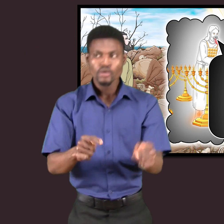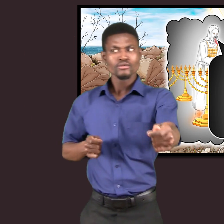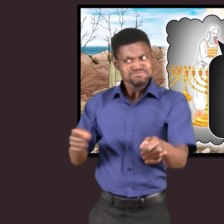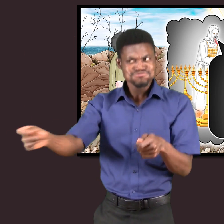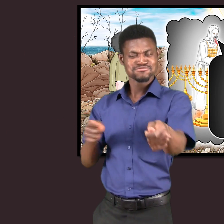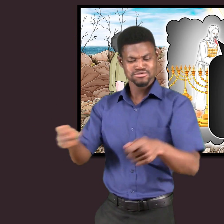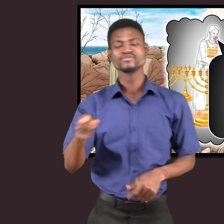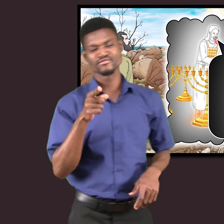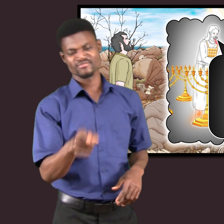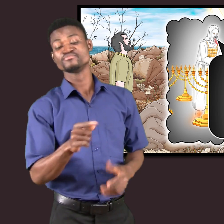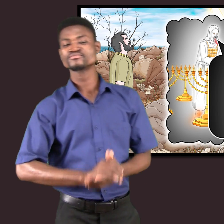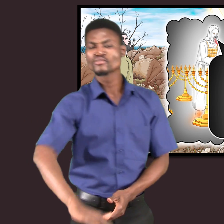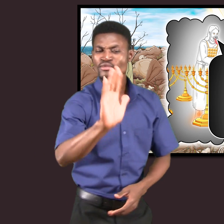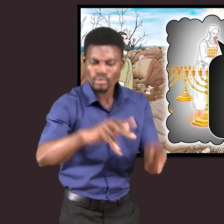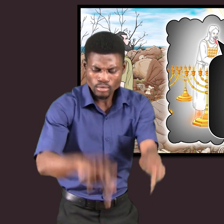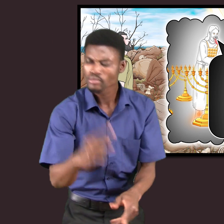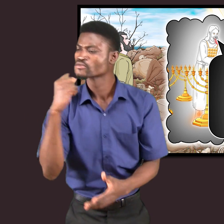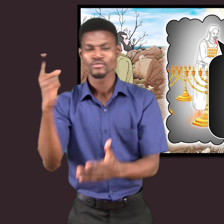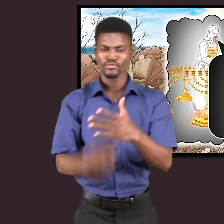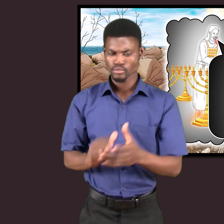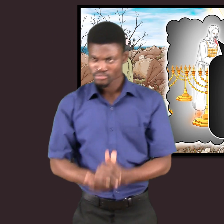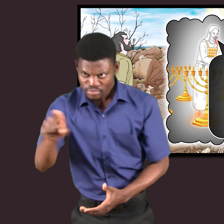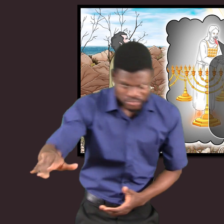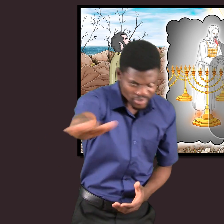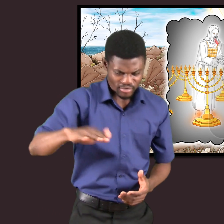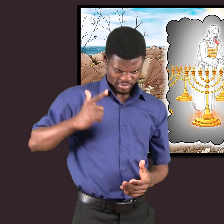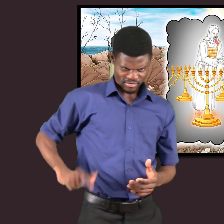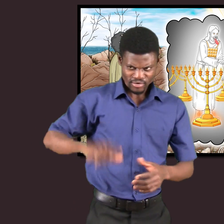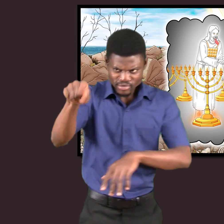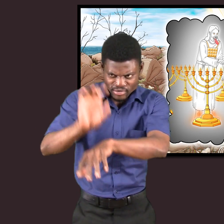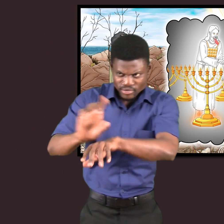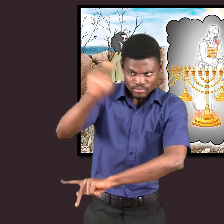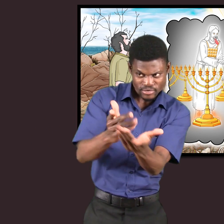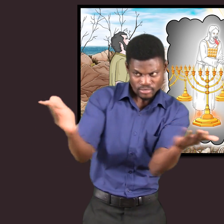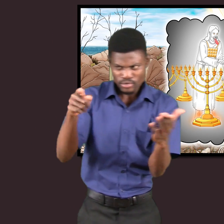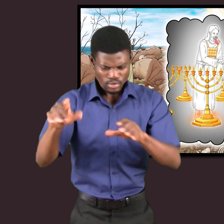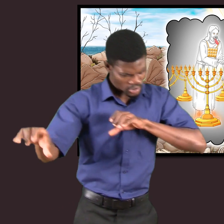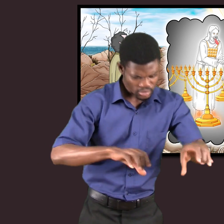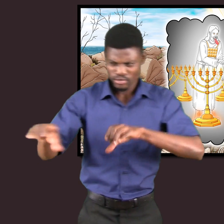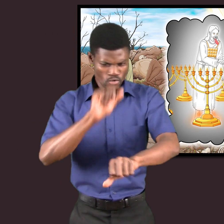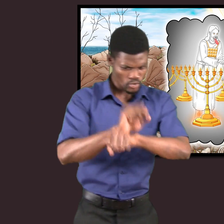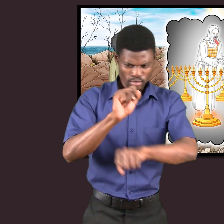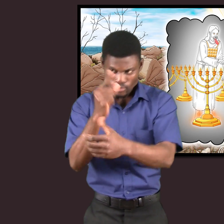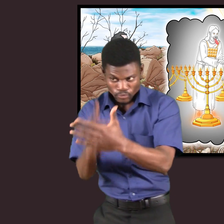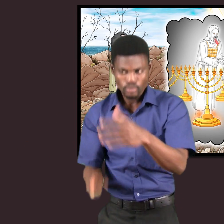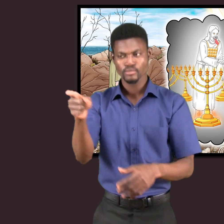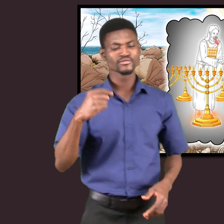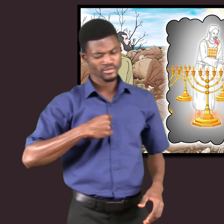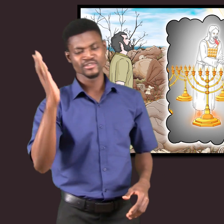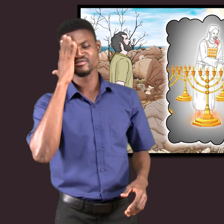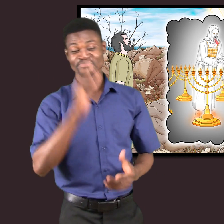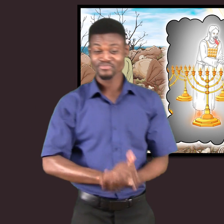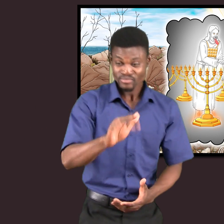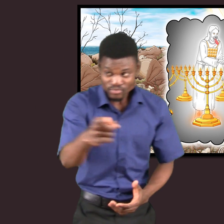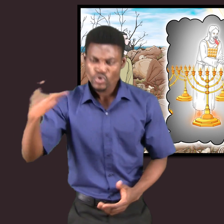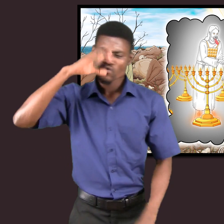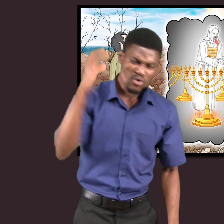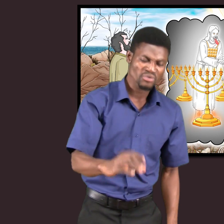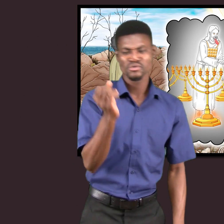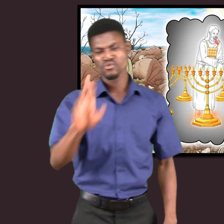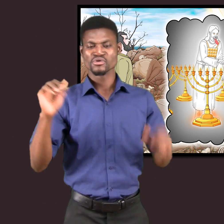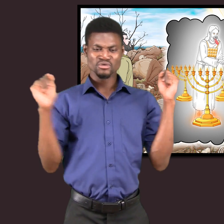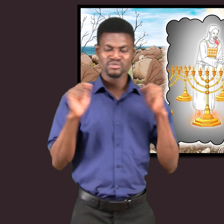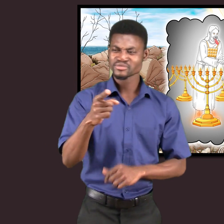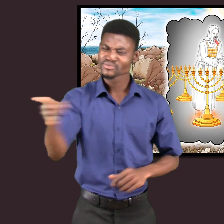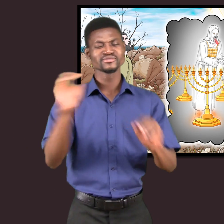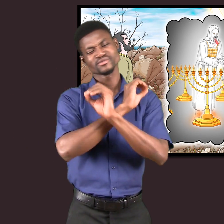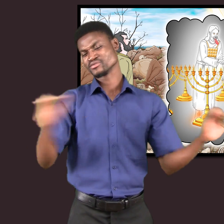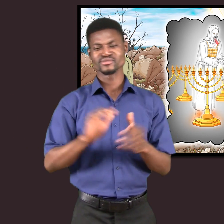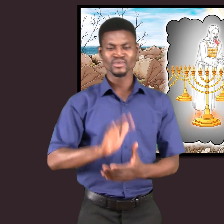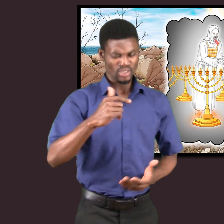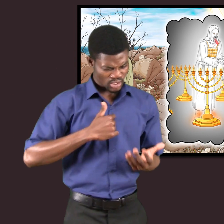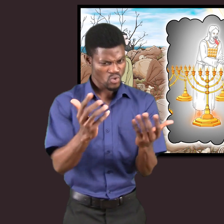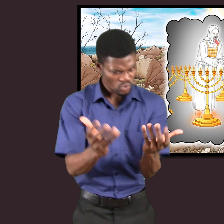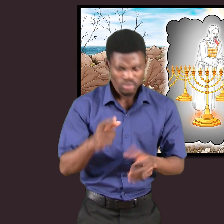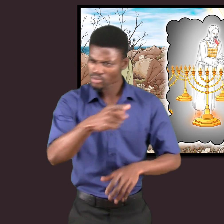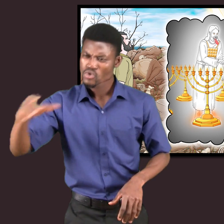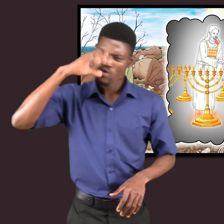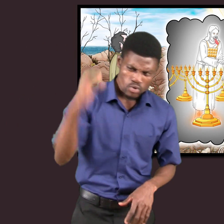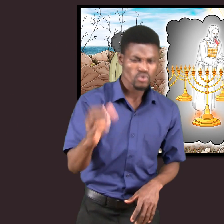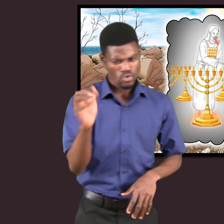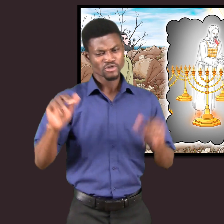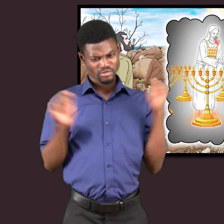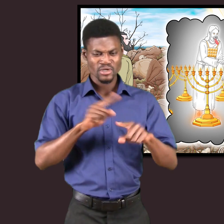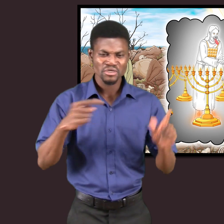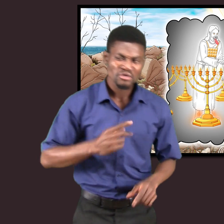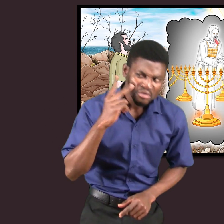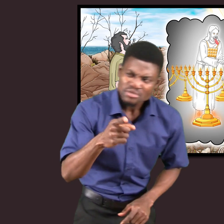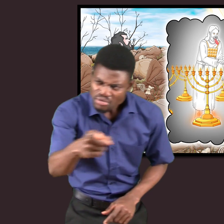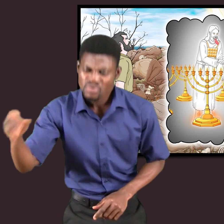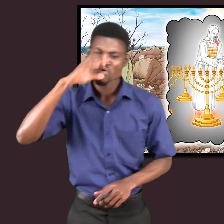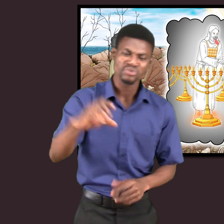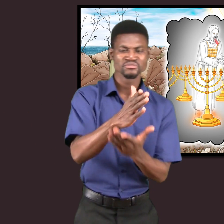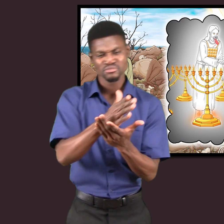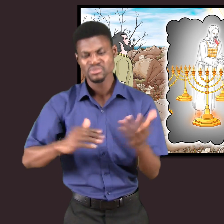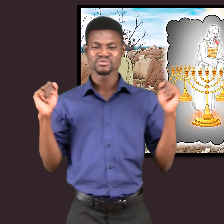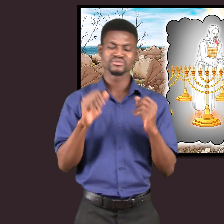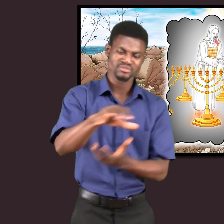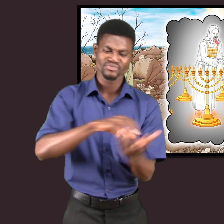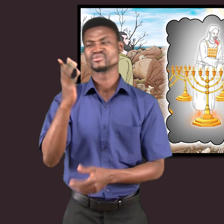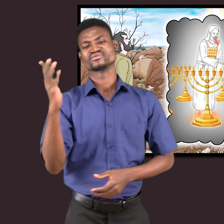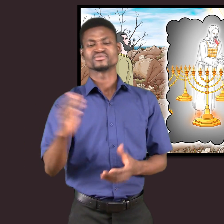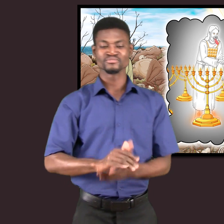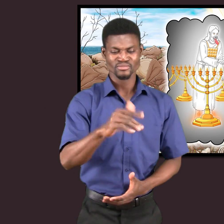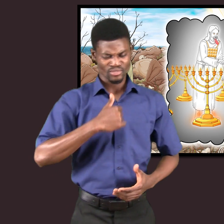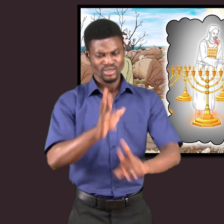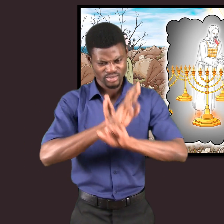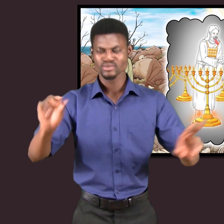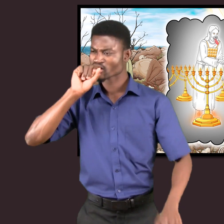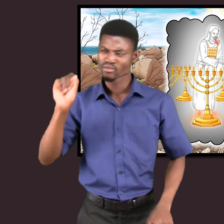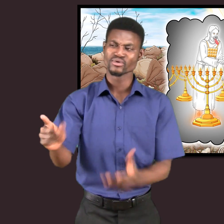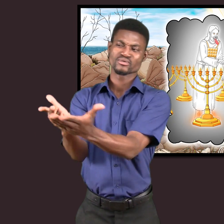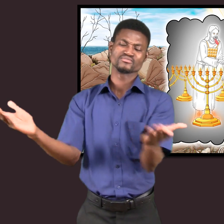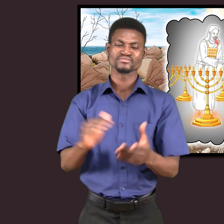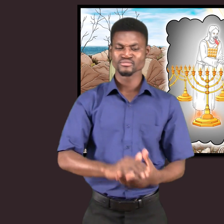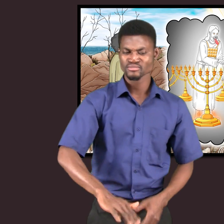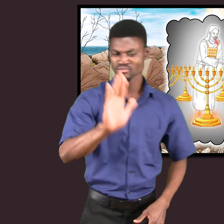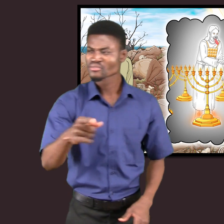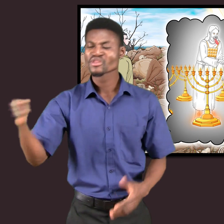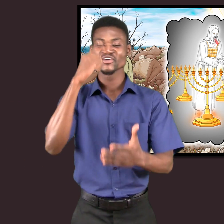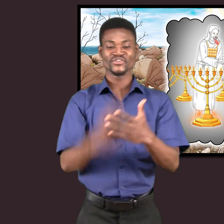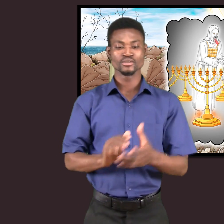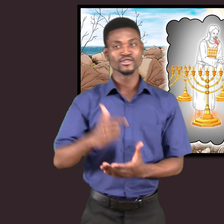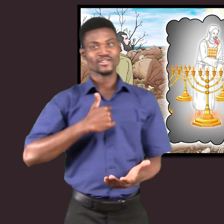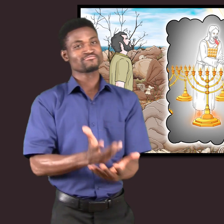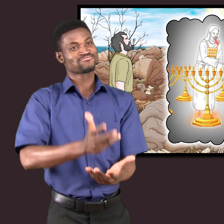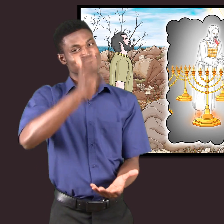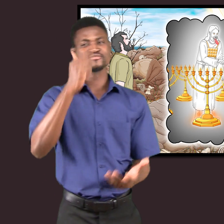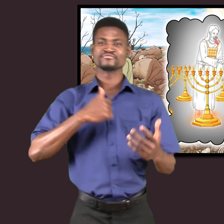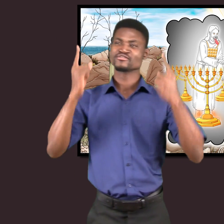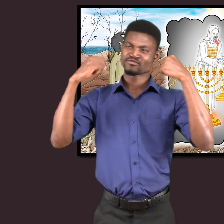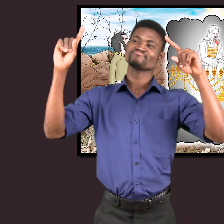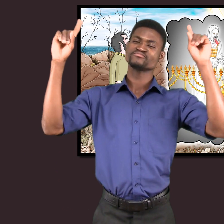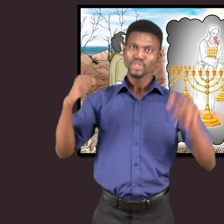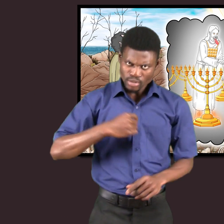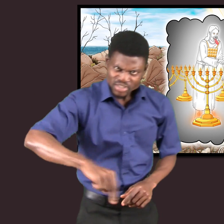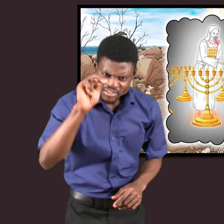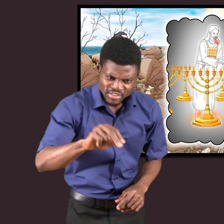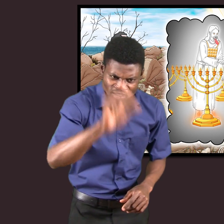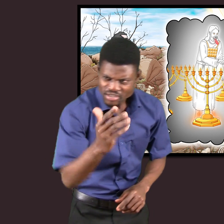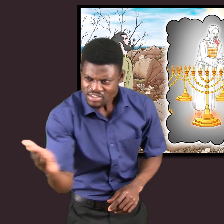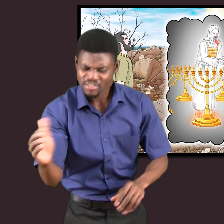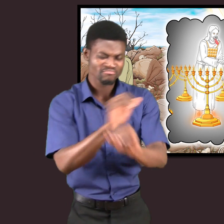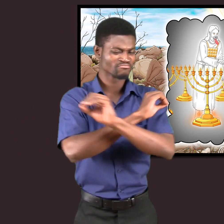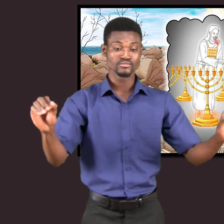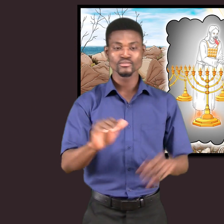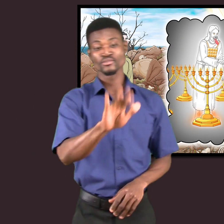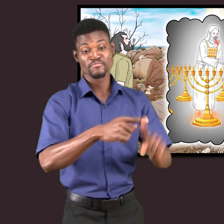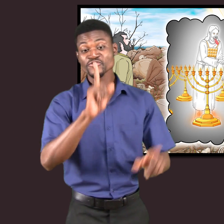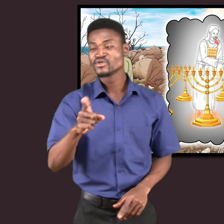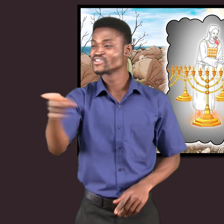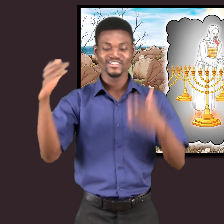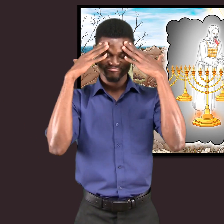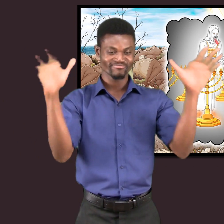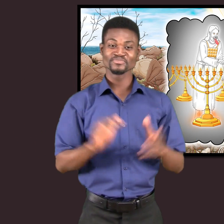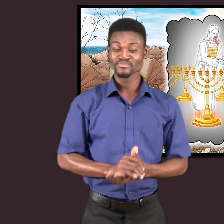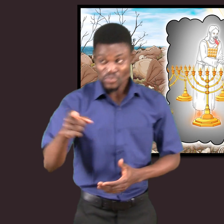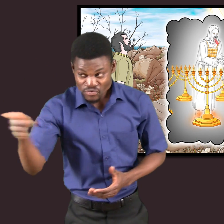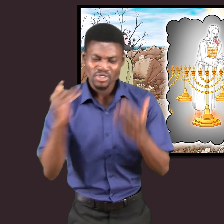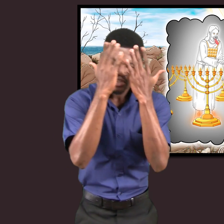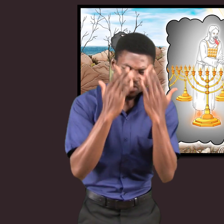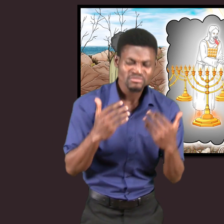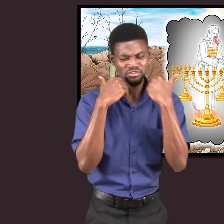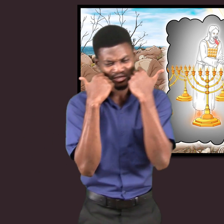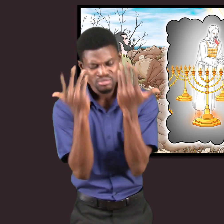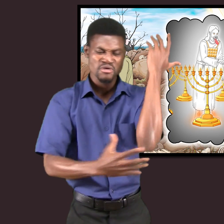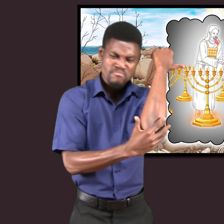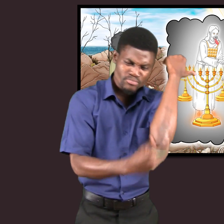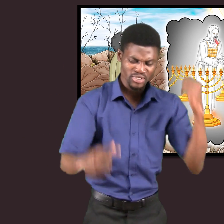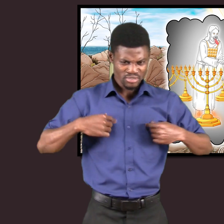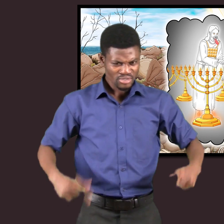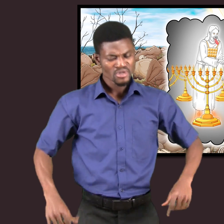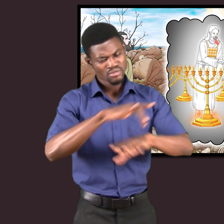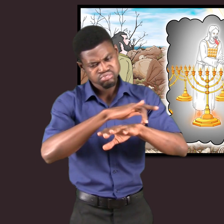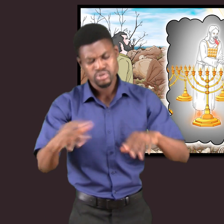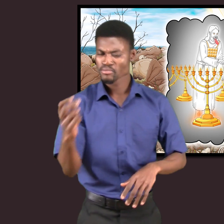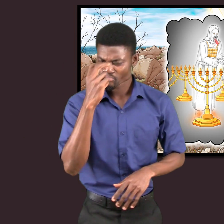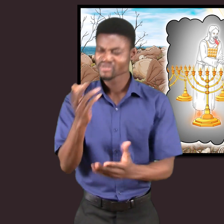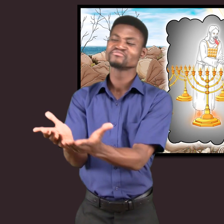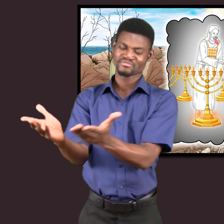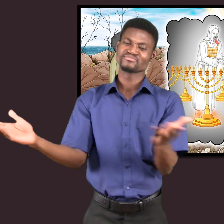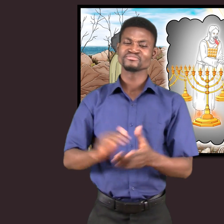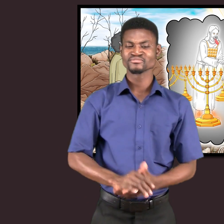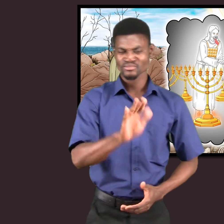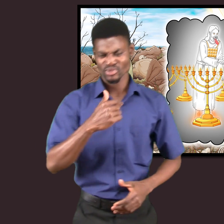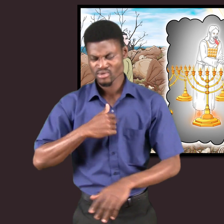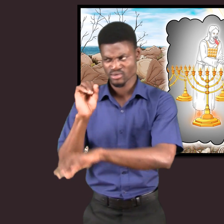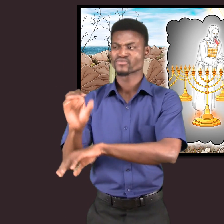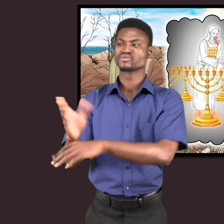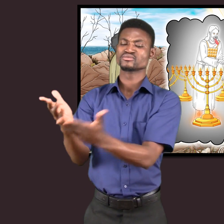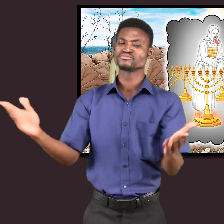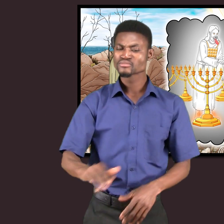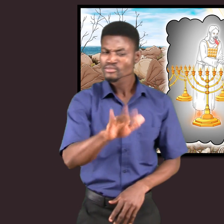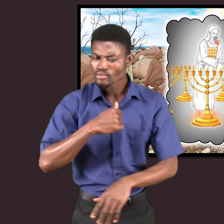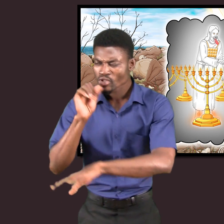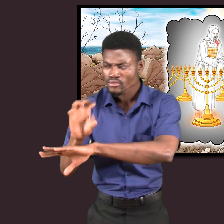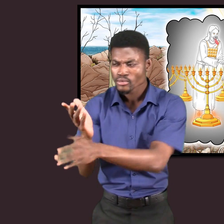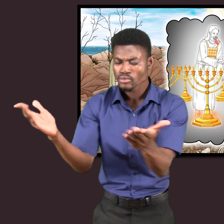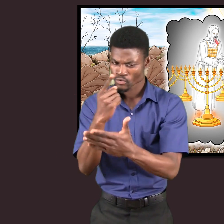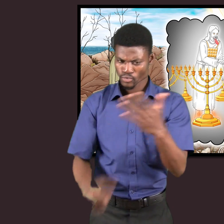How I wish you were one or the other! So because you are lukewarm—neither hot nor cold—I am about to vomit you out of My mouth! You say, ‘I am rich; I have grown wealthy and need nothing.’